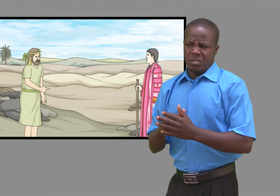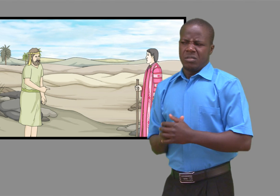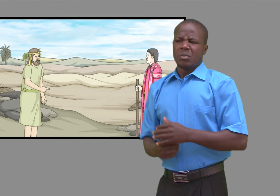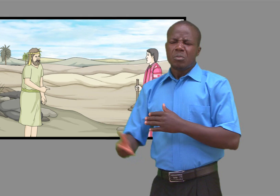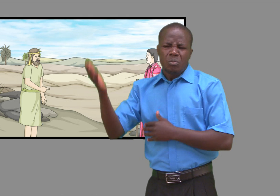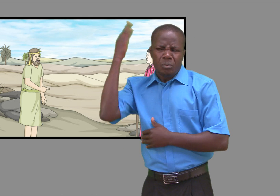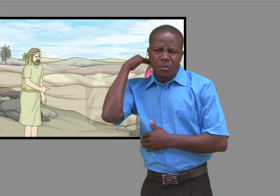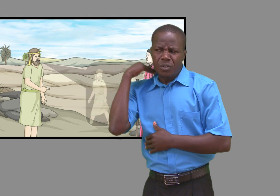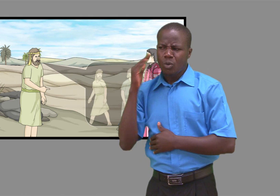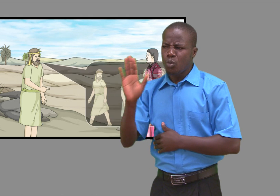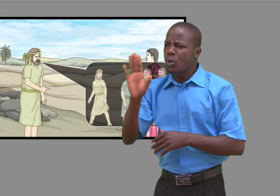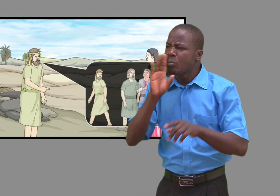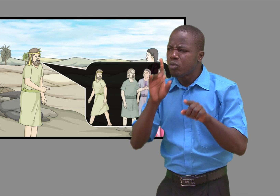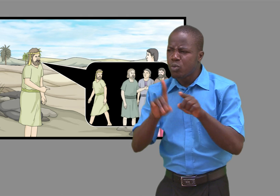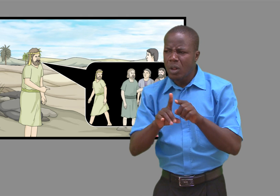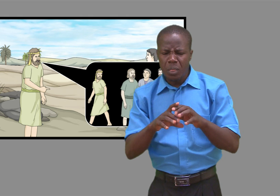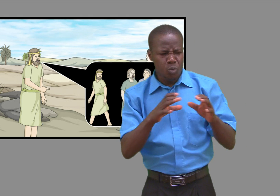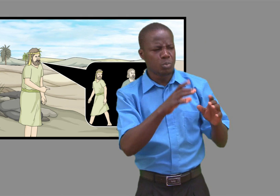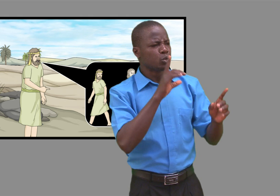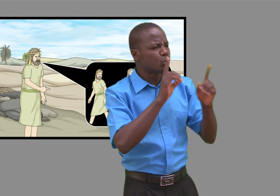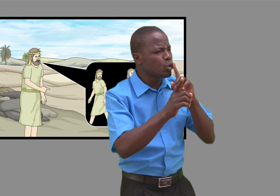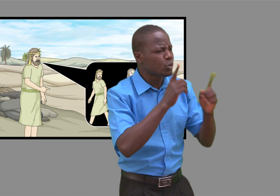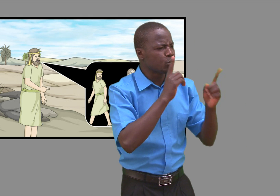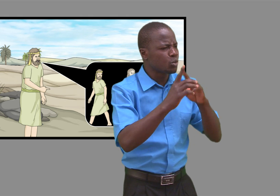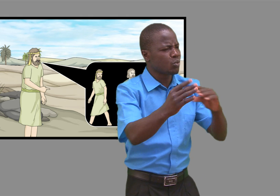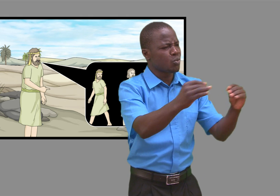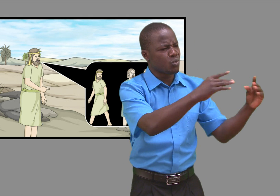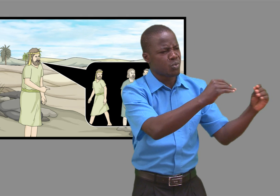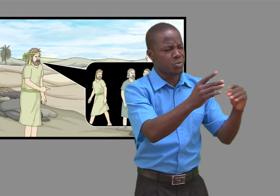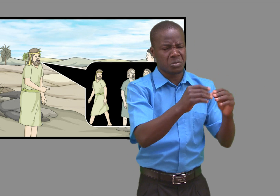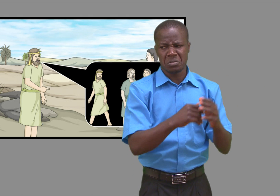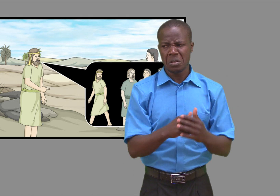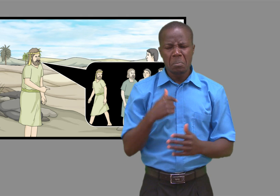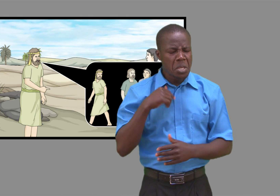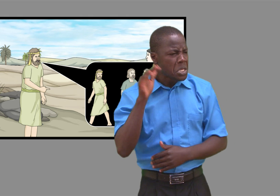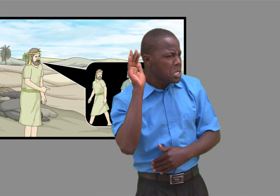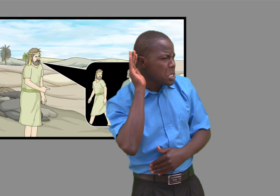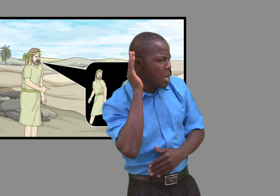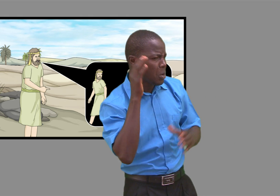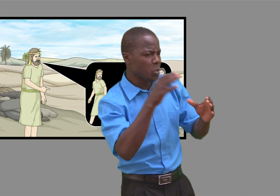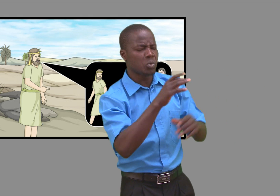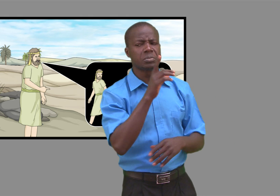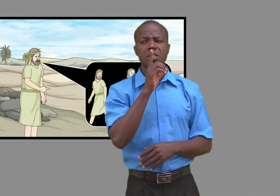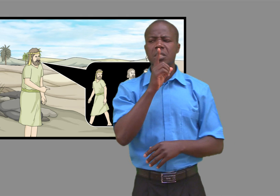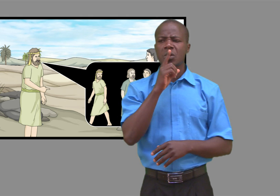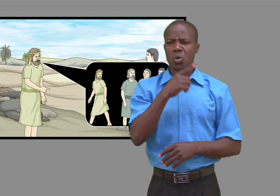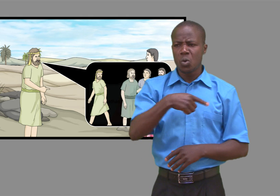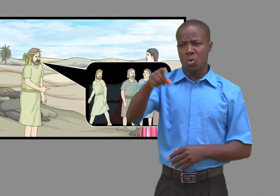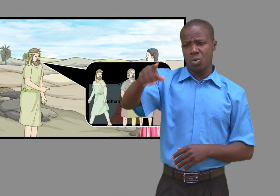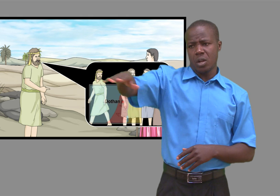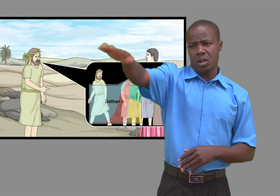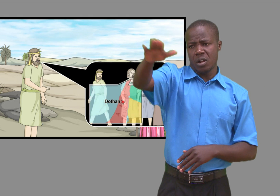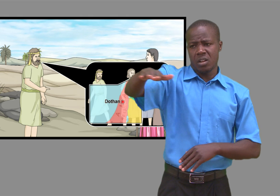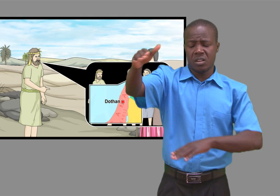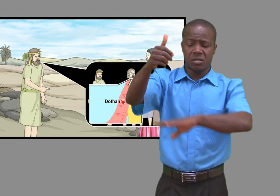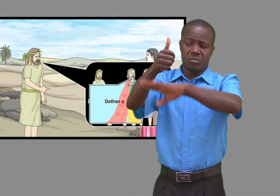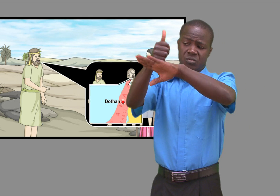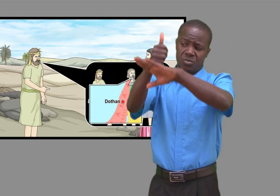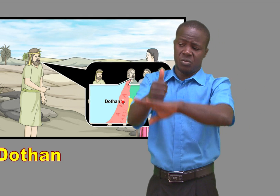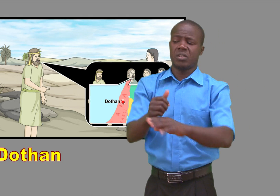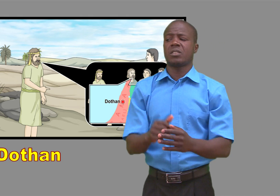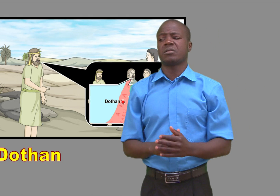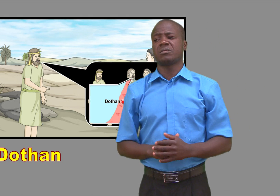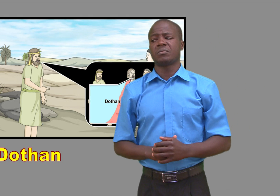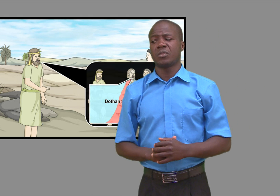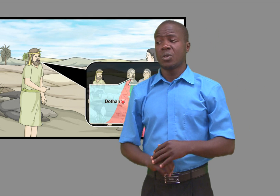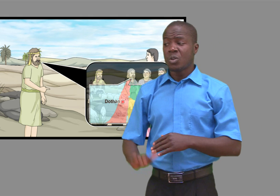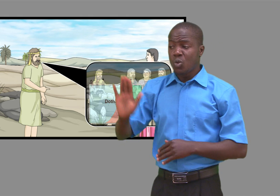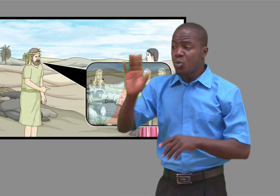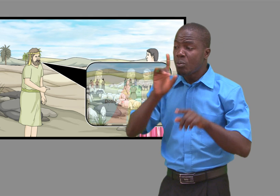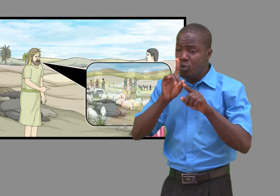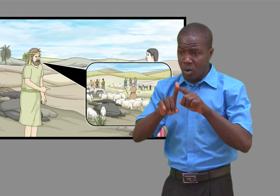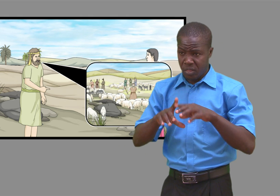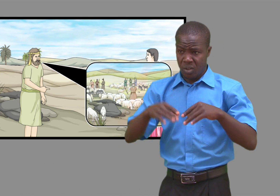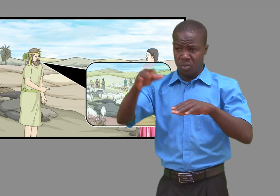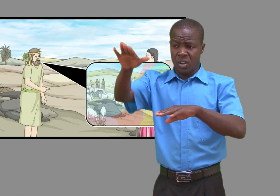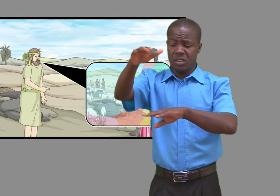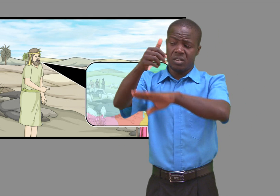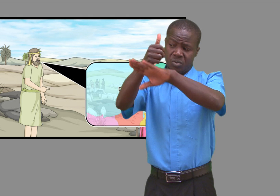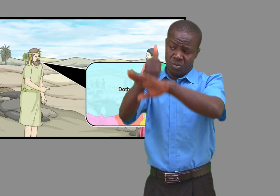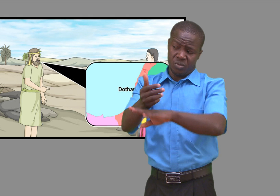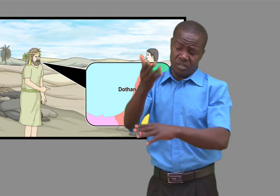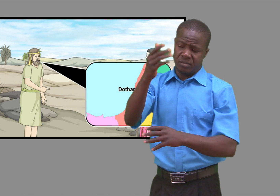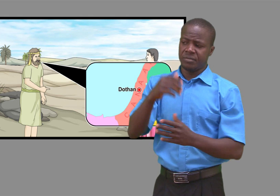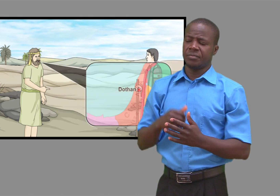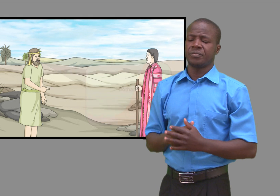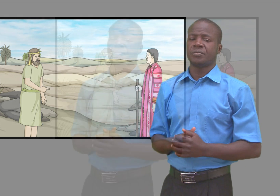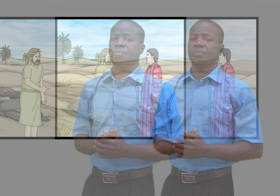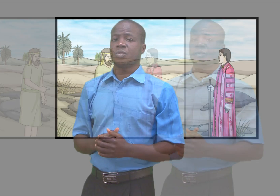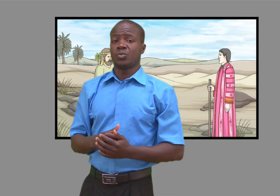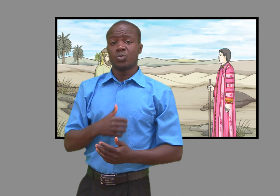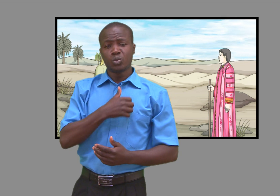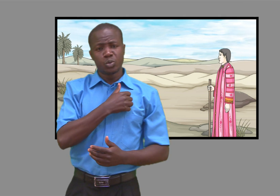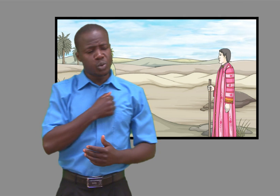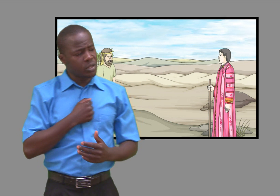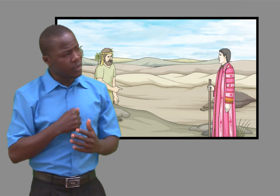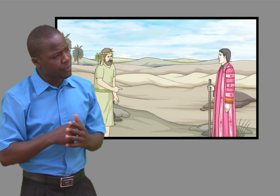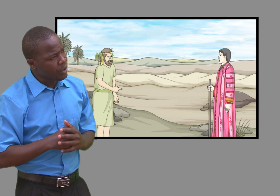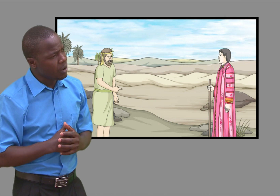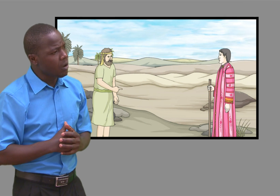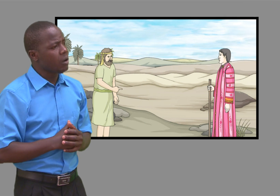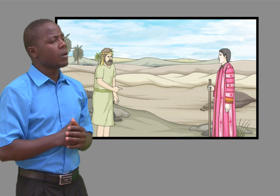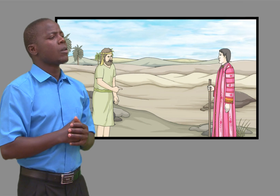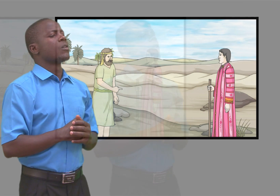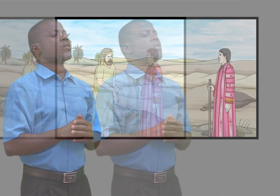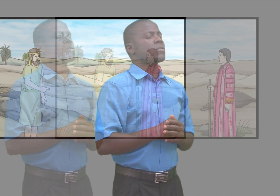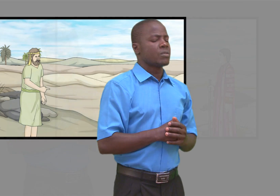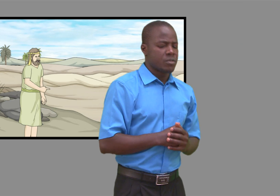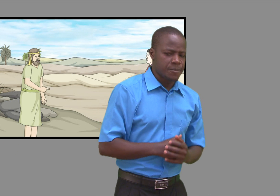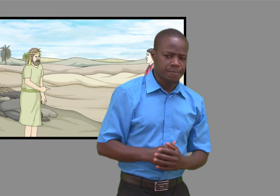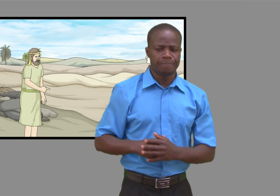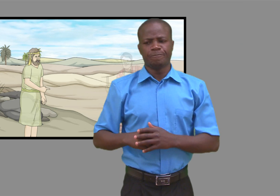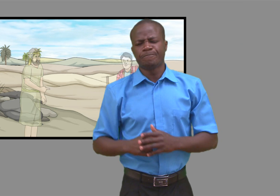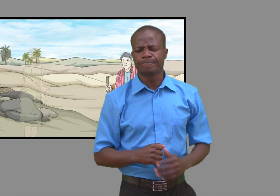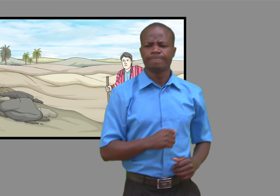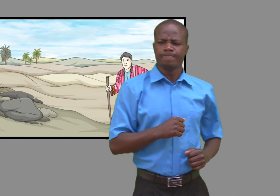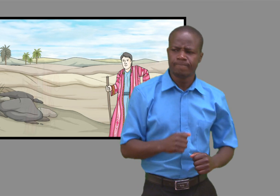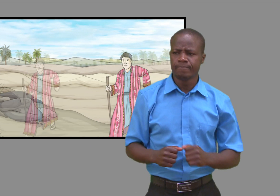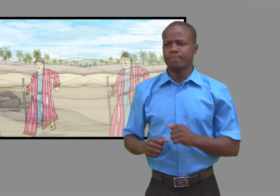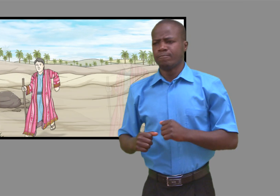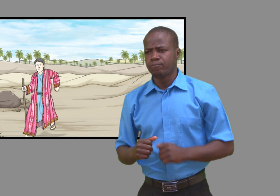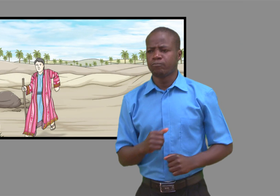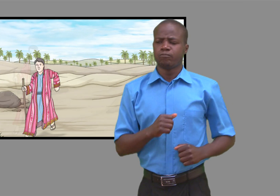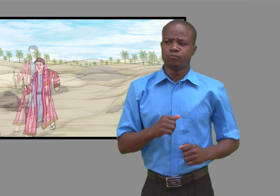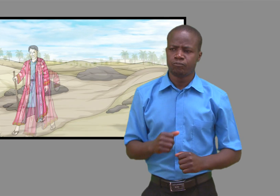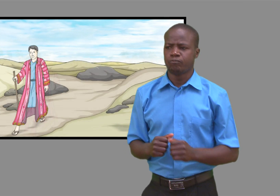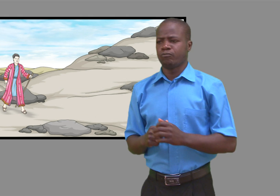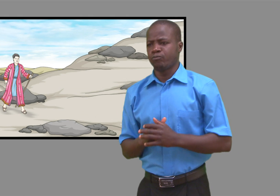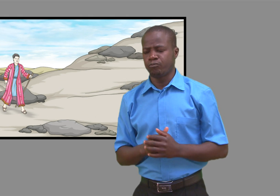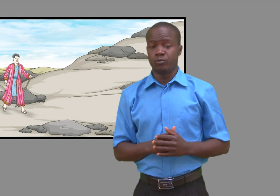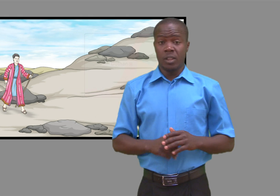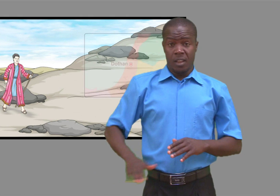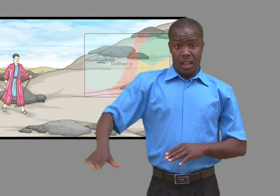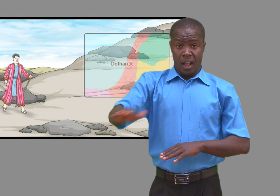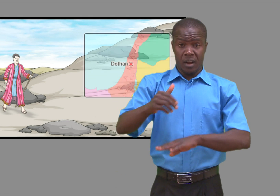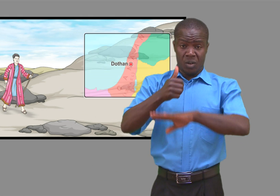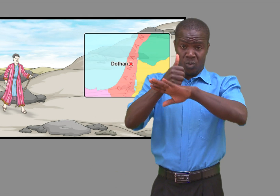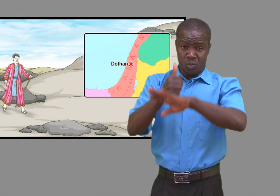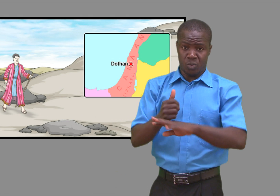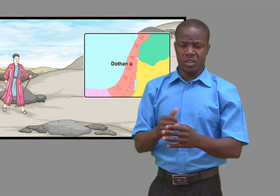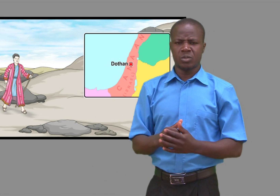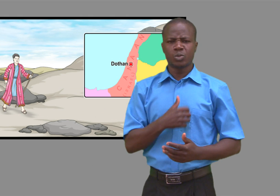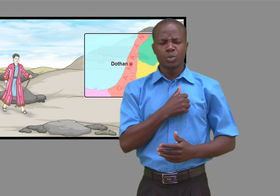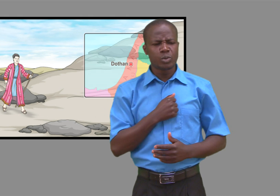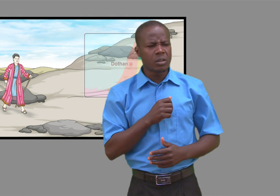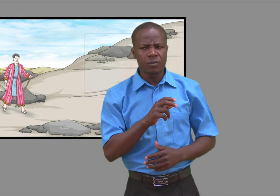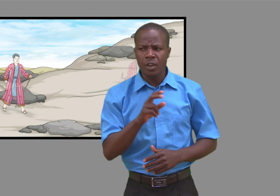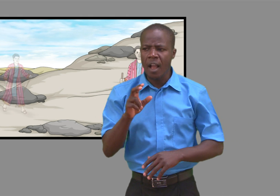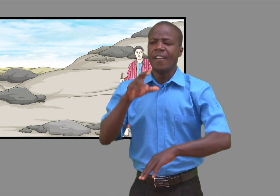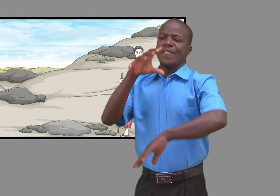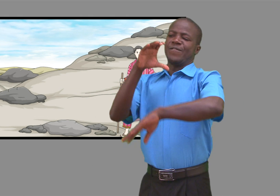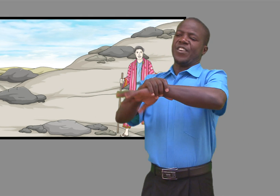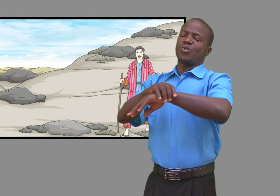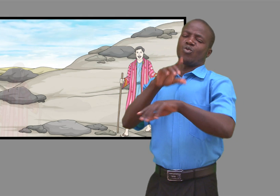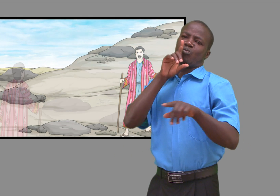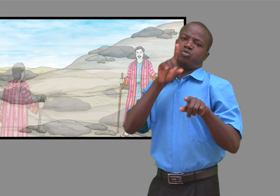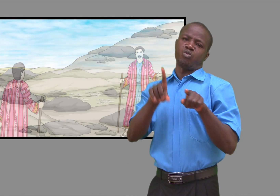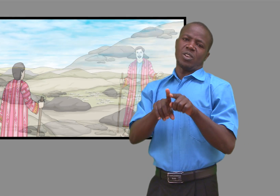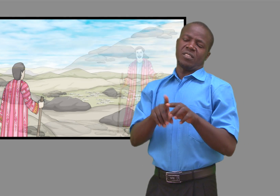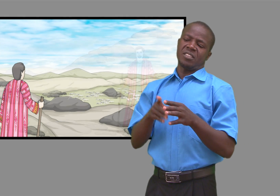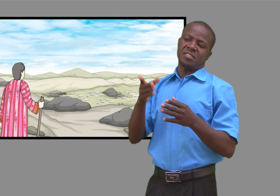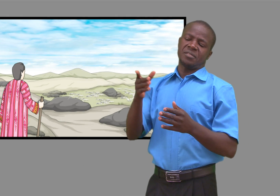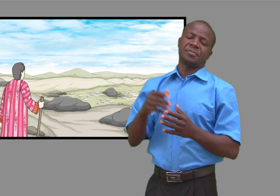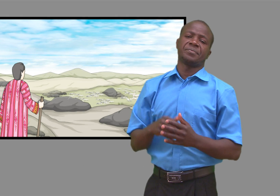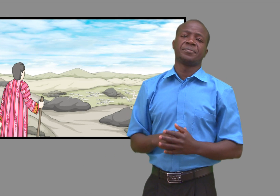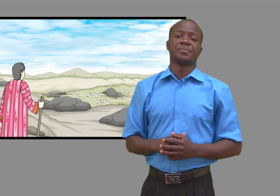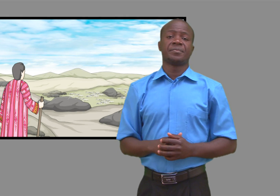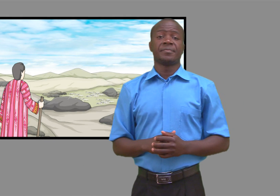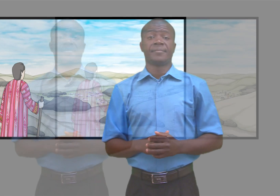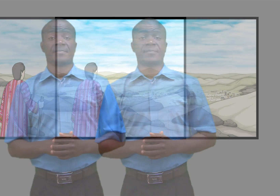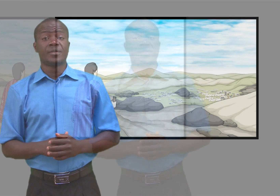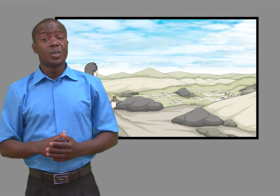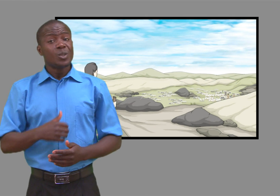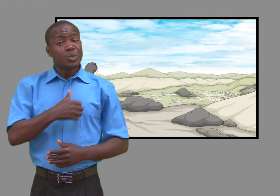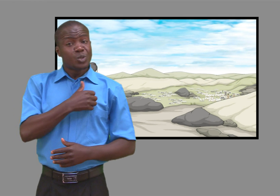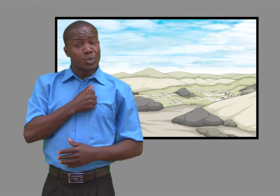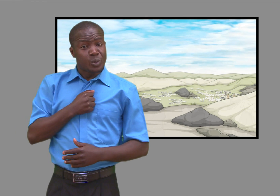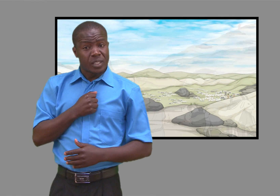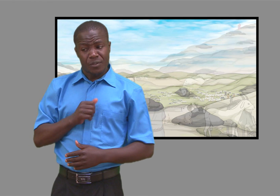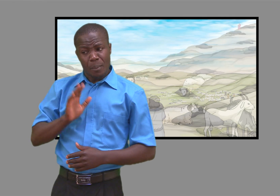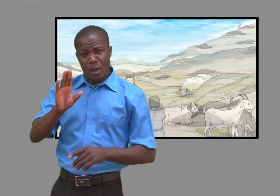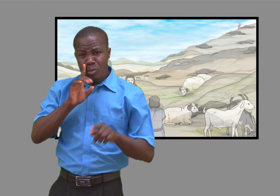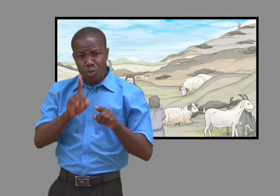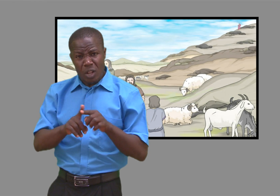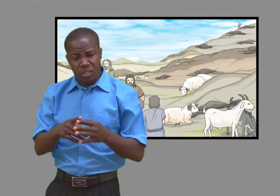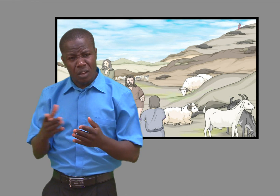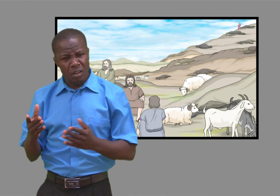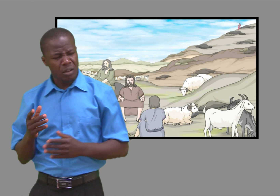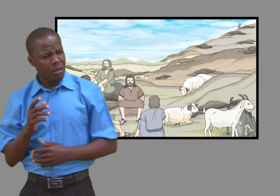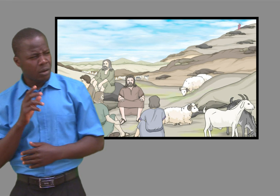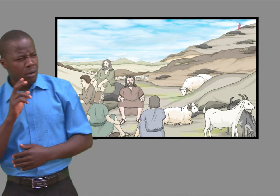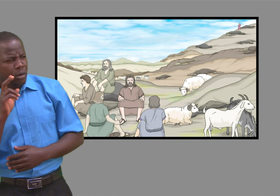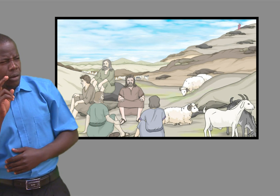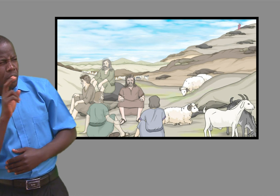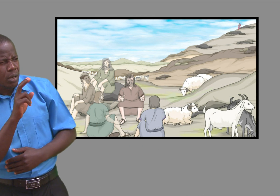“I heard them say, ‘Let us go to Dothan.’” So Joseph set out after his brothers and found them at Dothan.